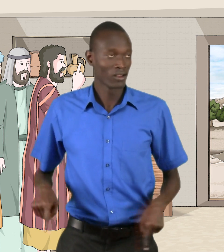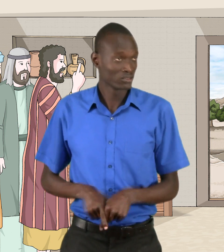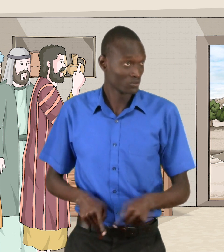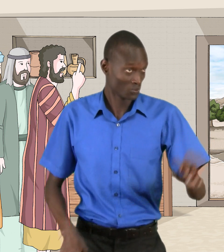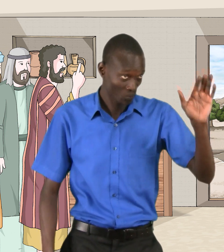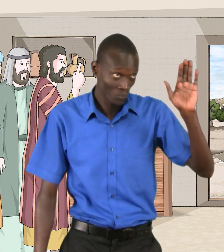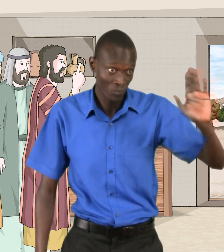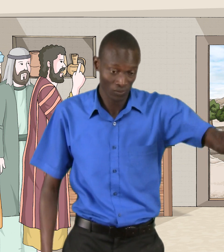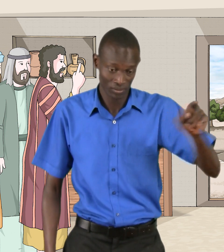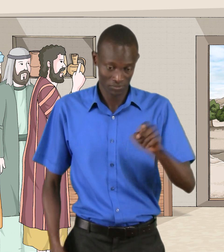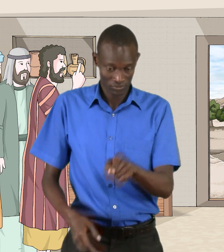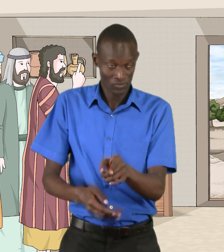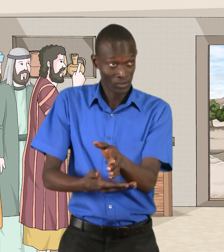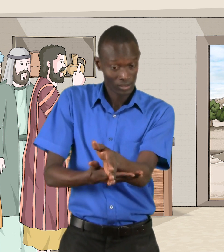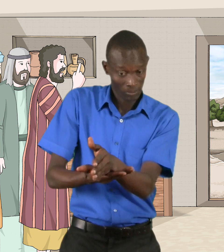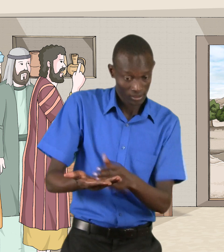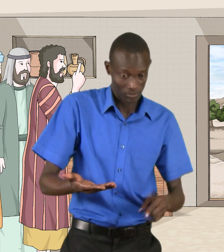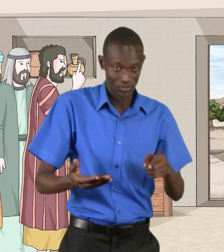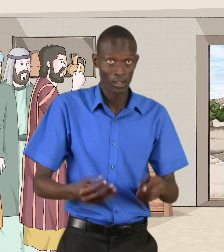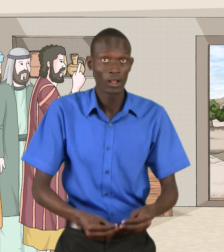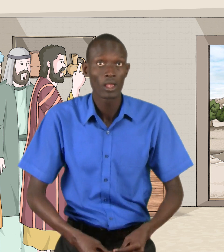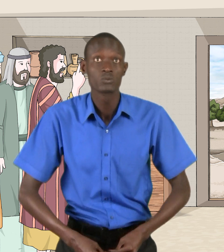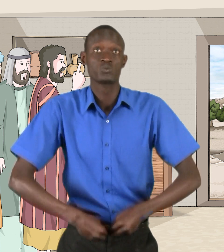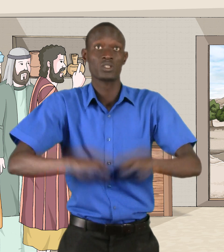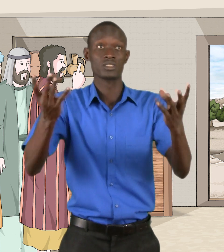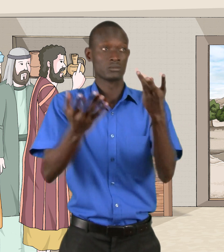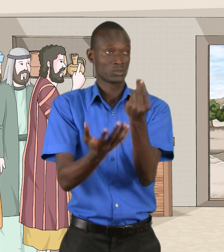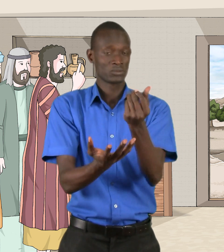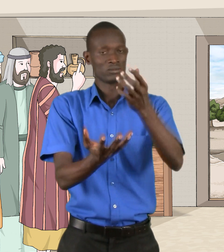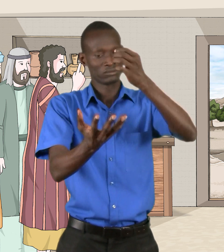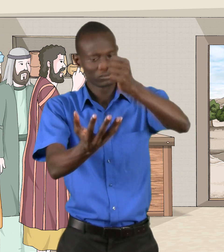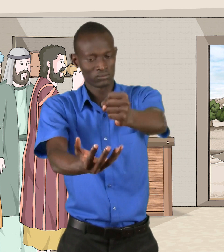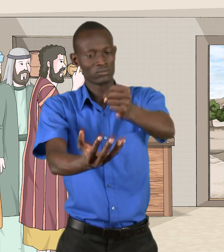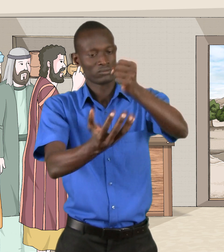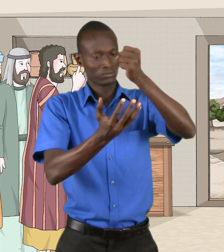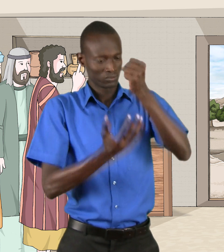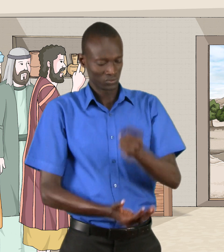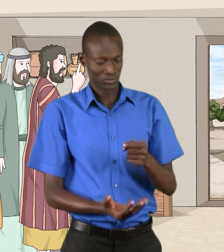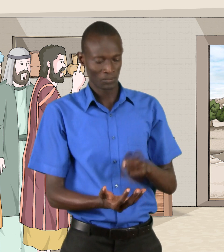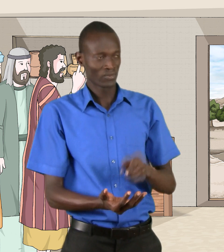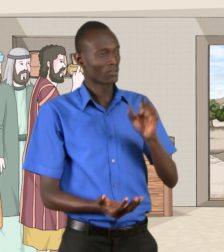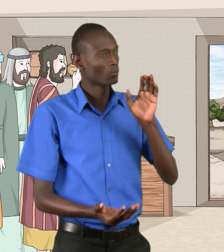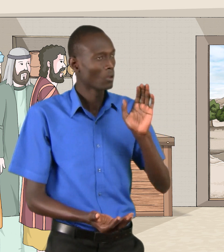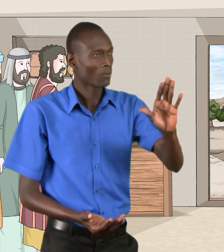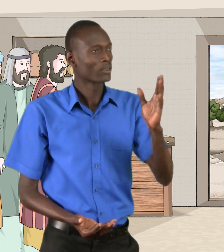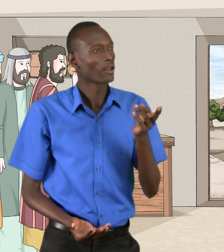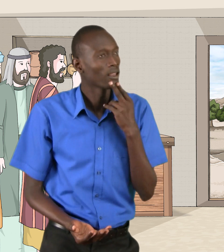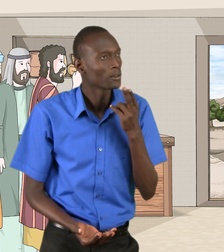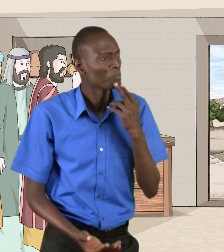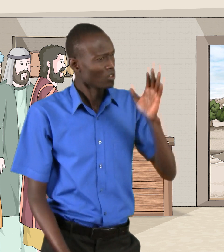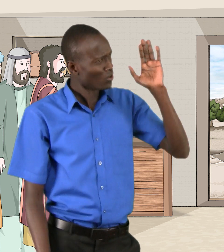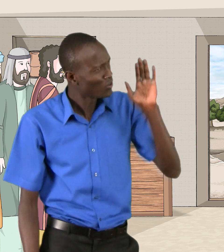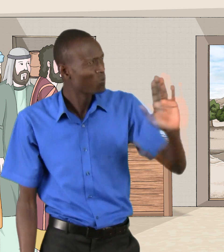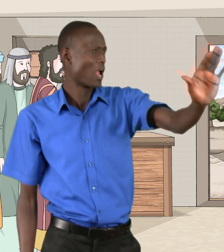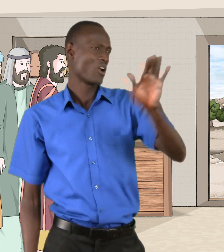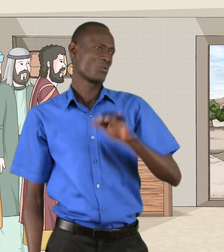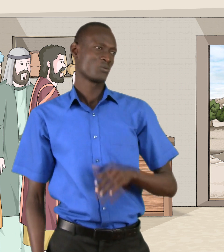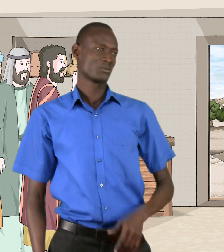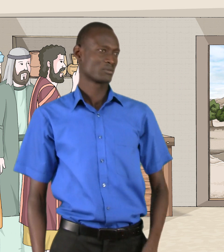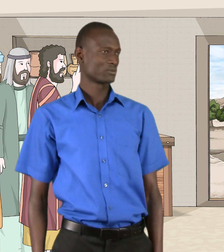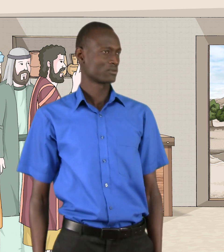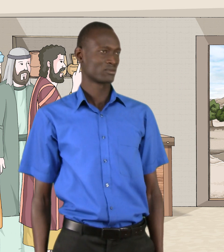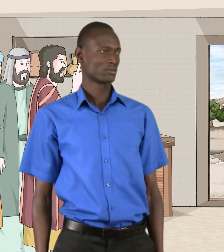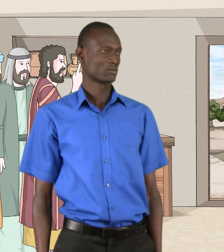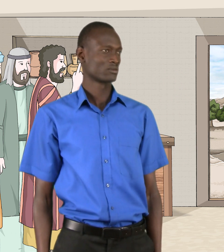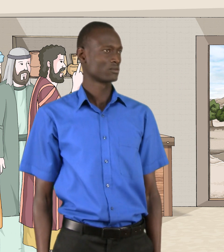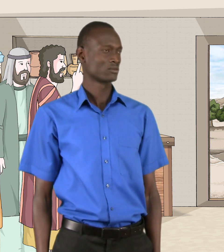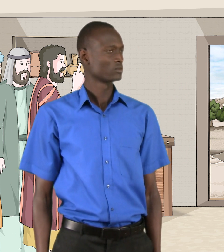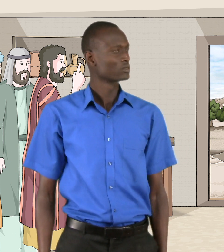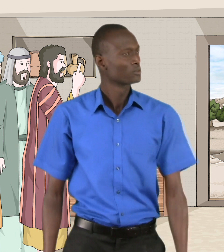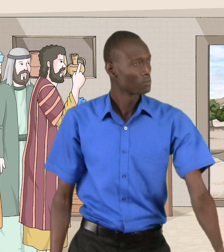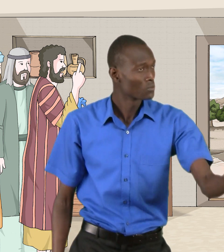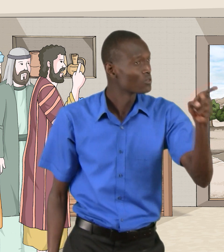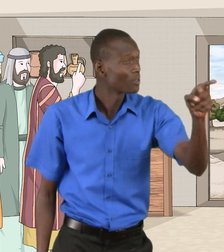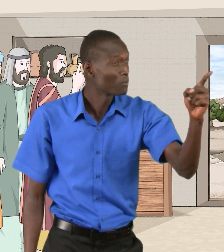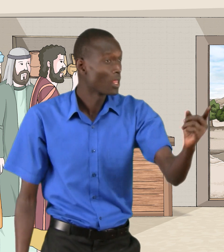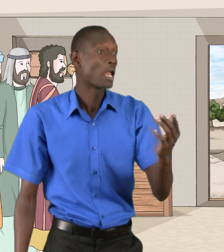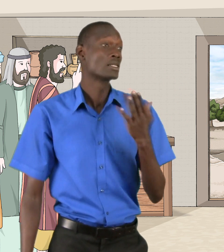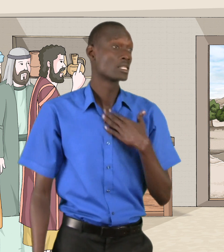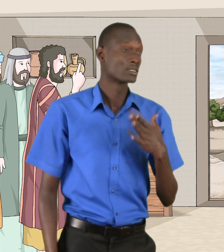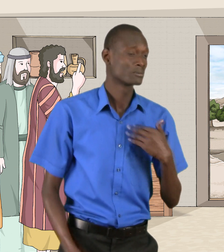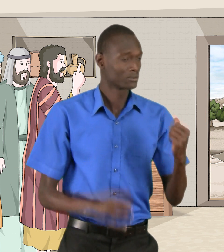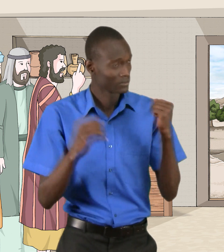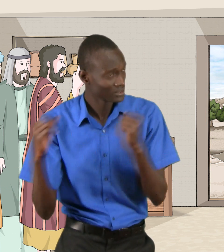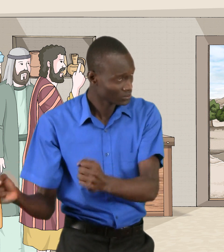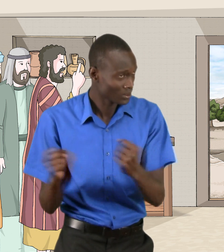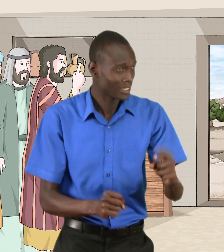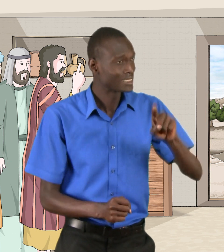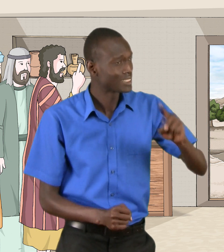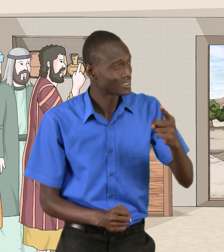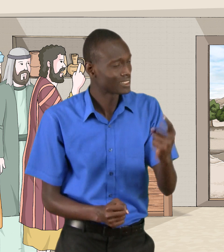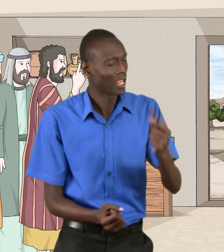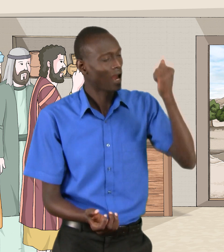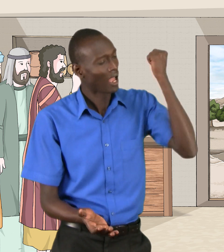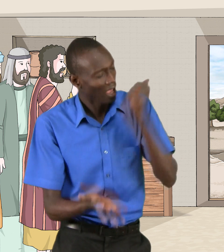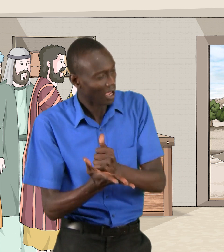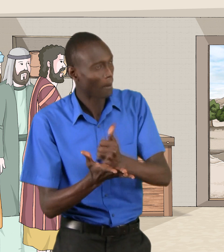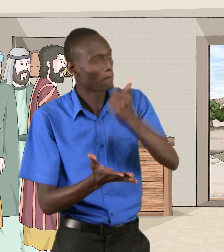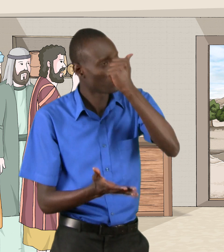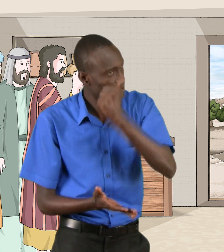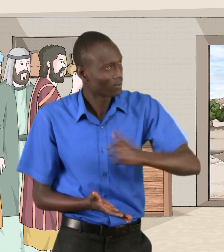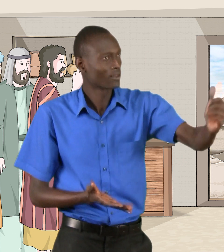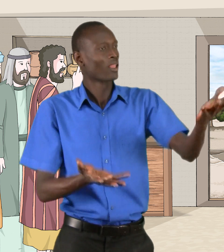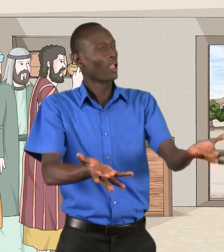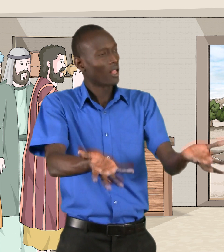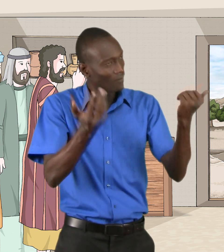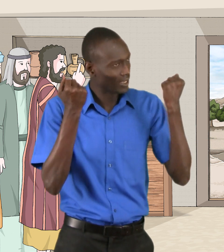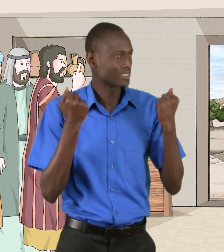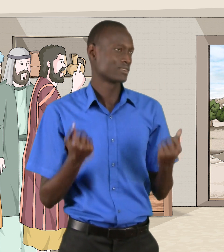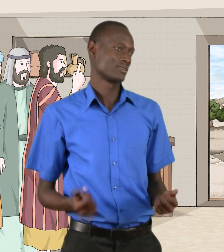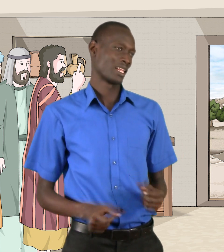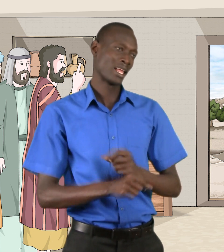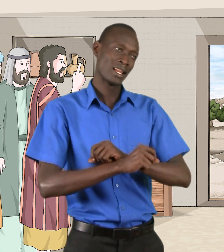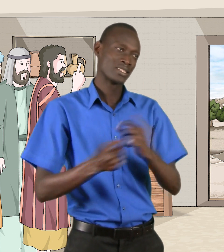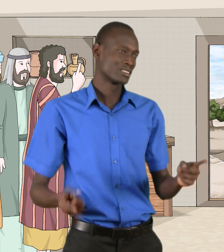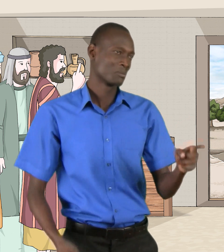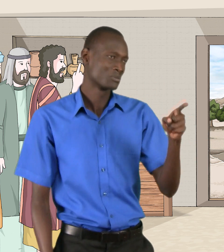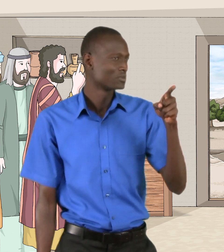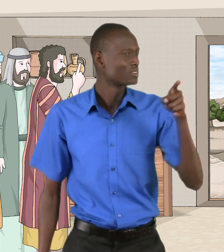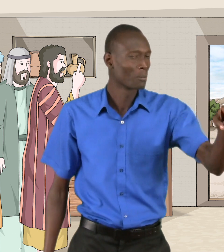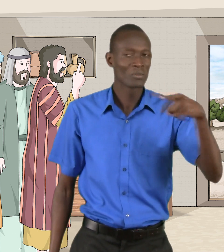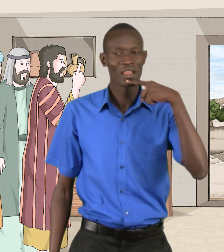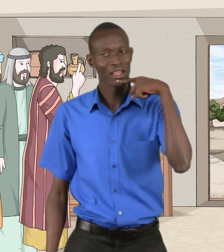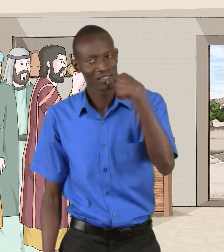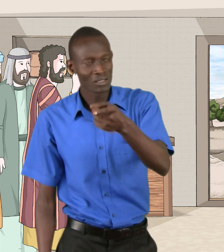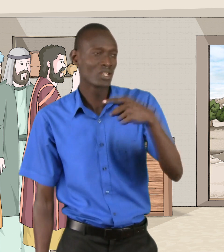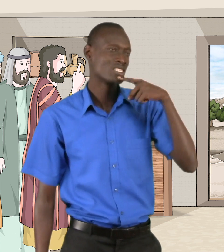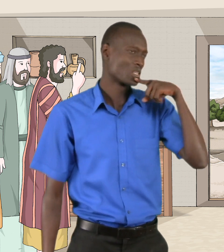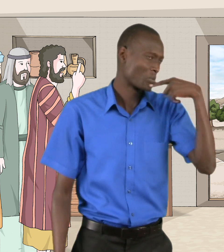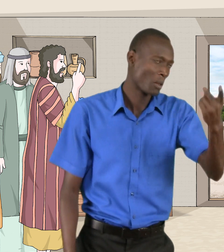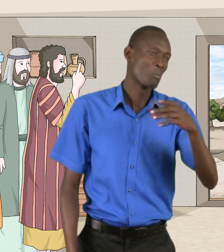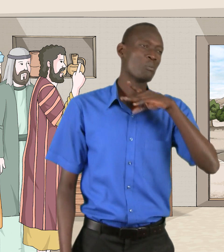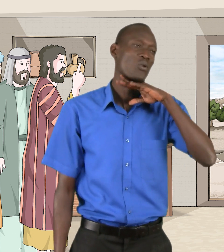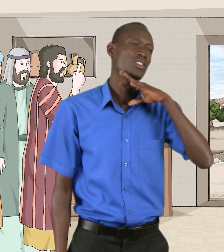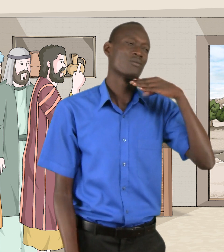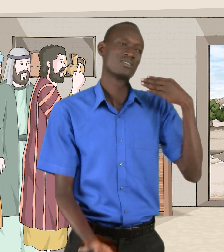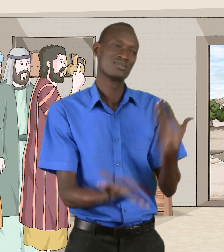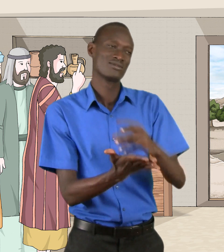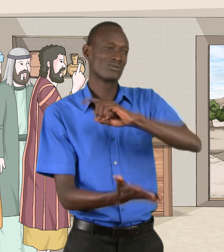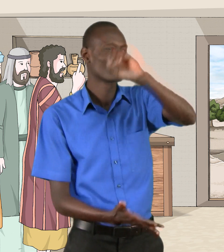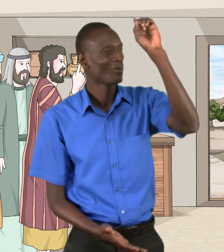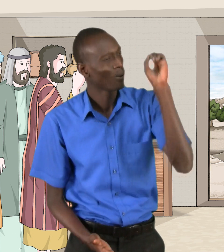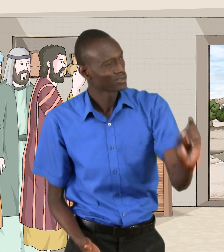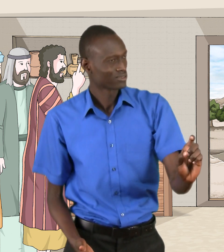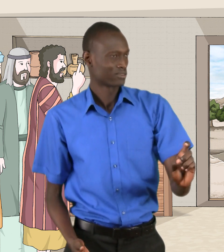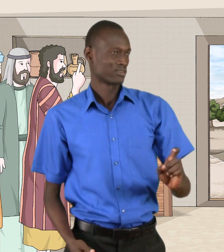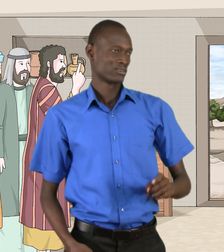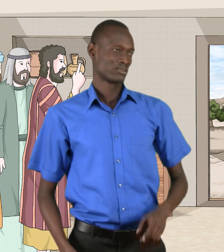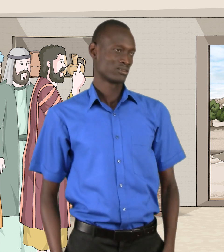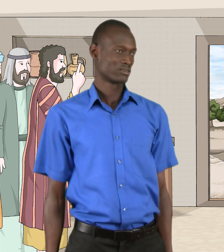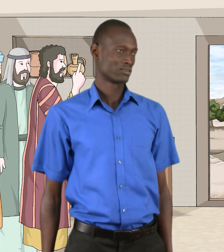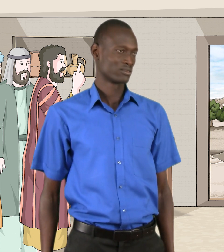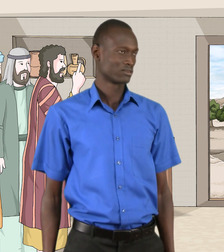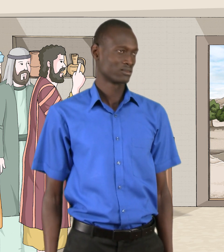And after it was sold, was it not at your disposal?